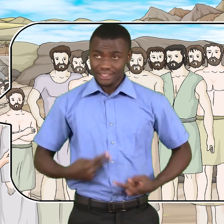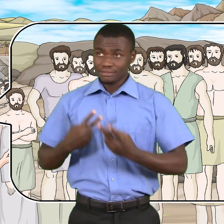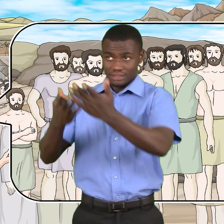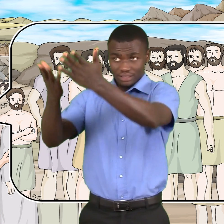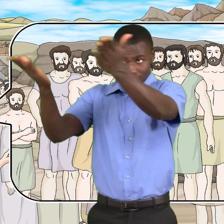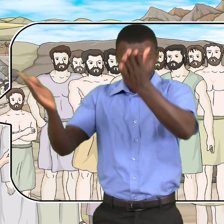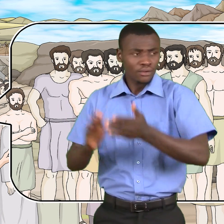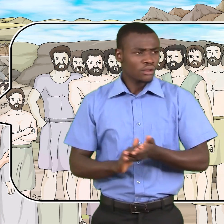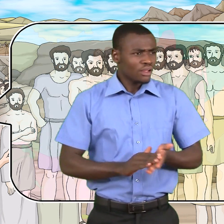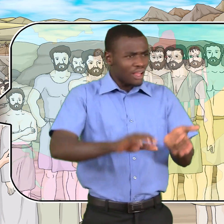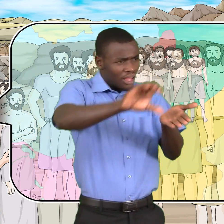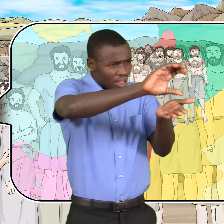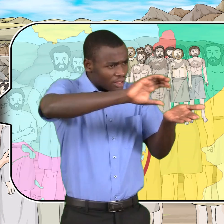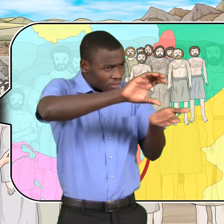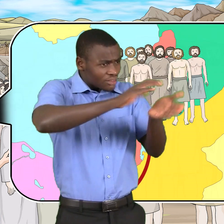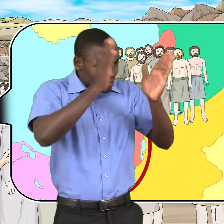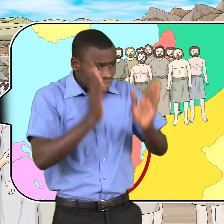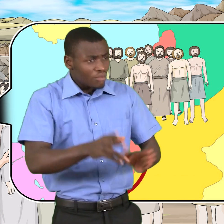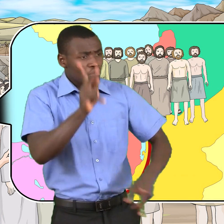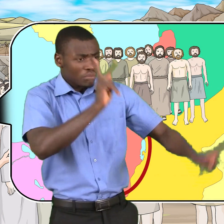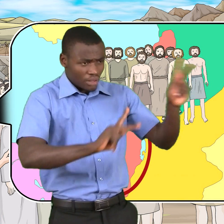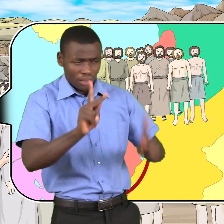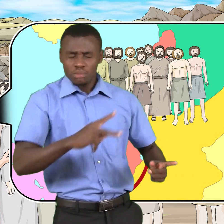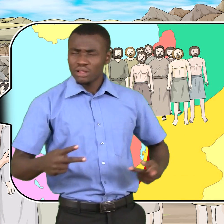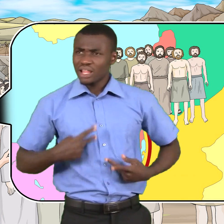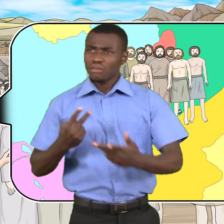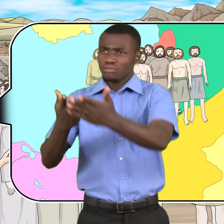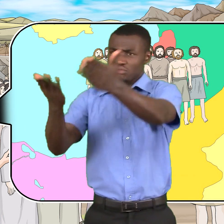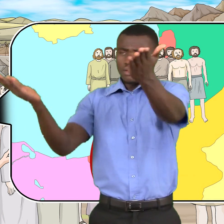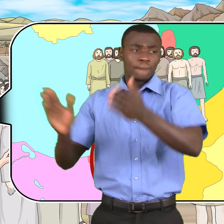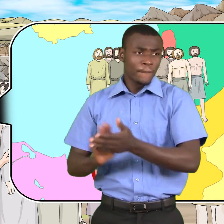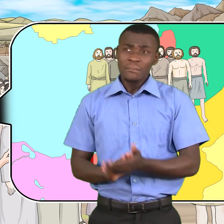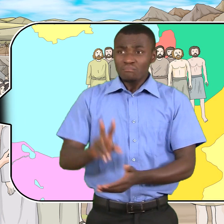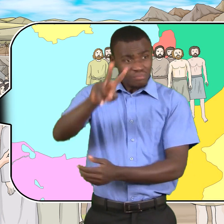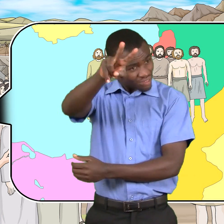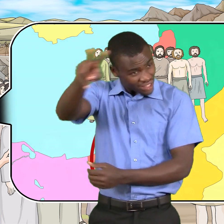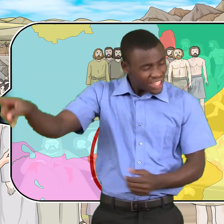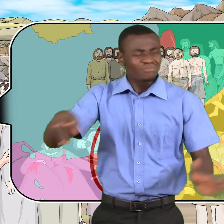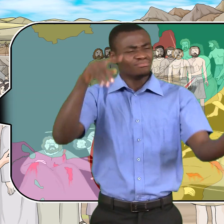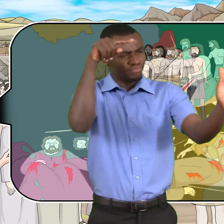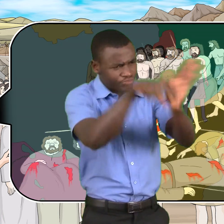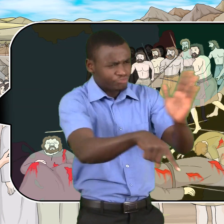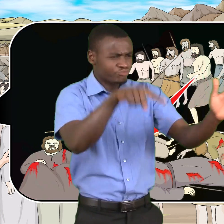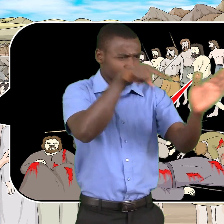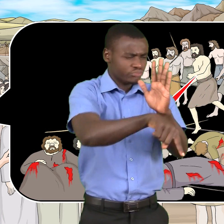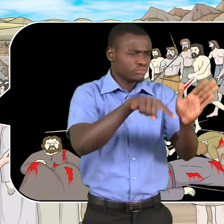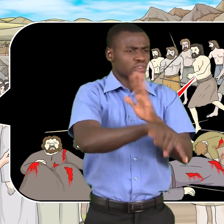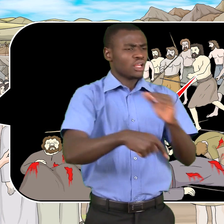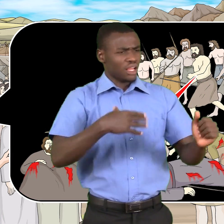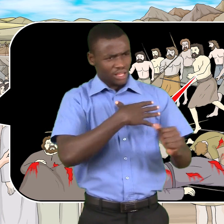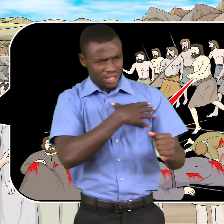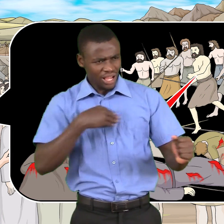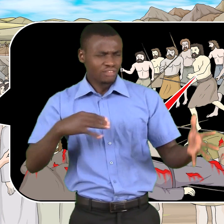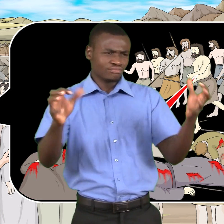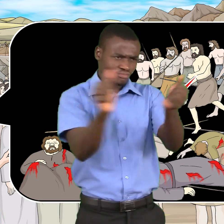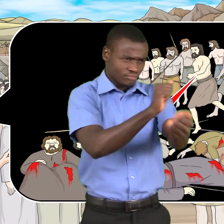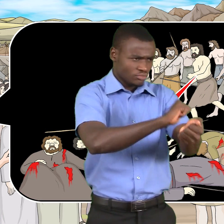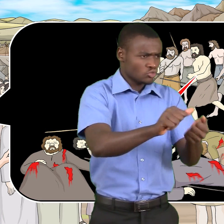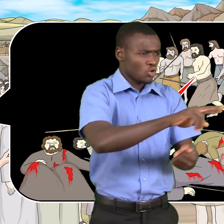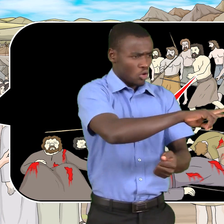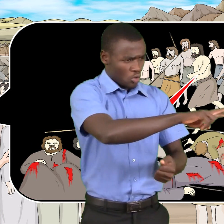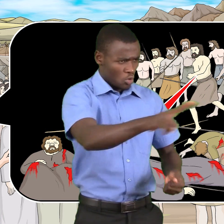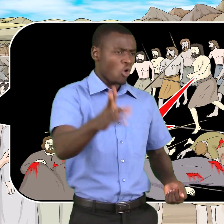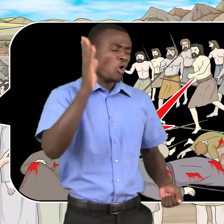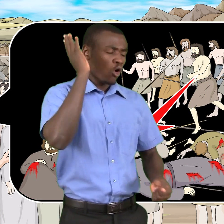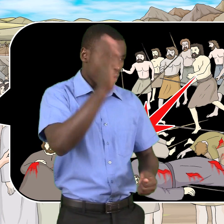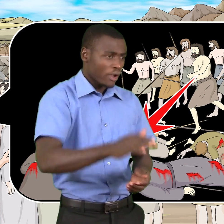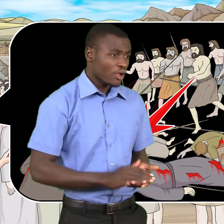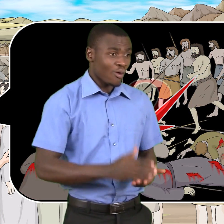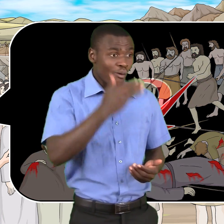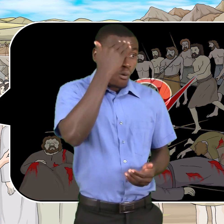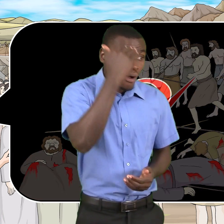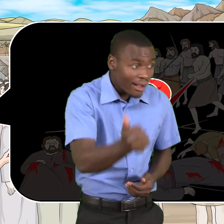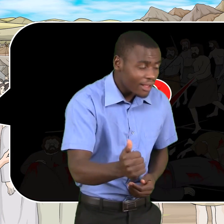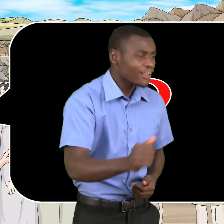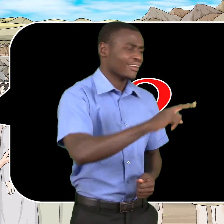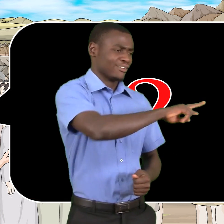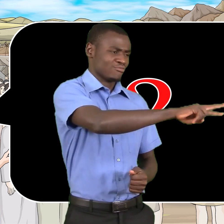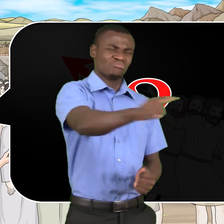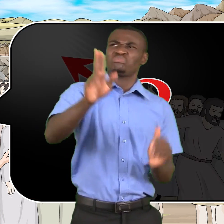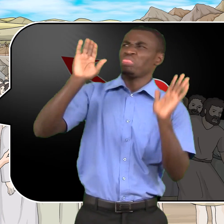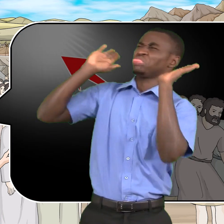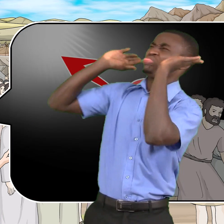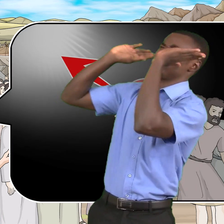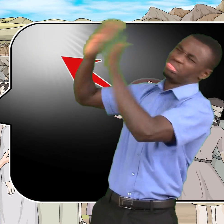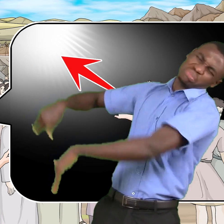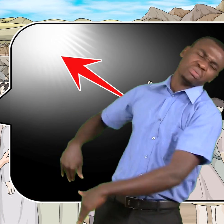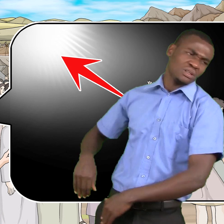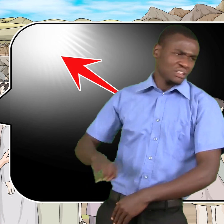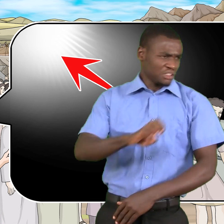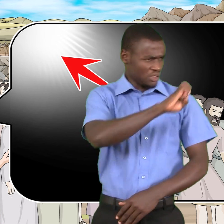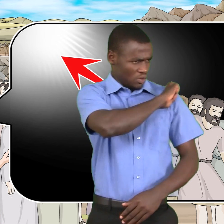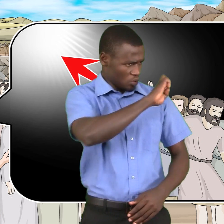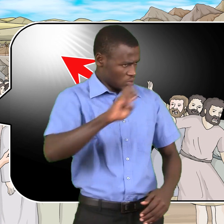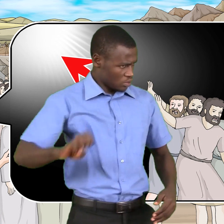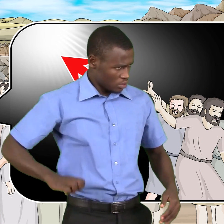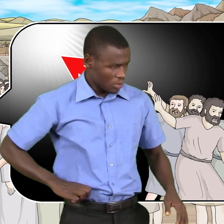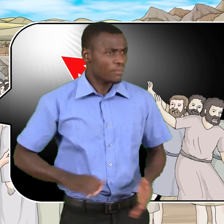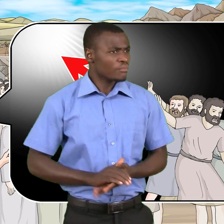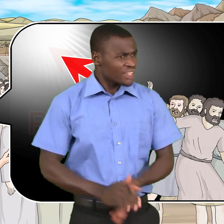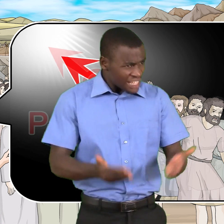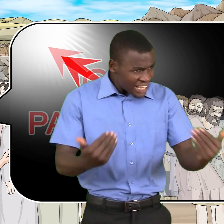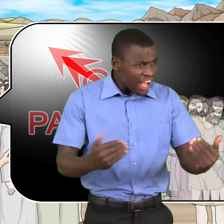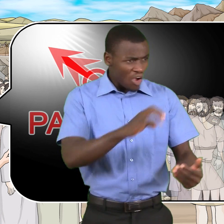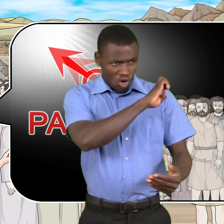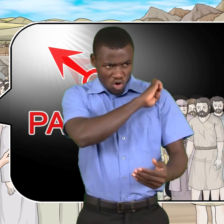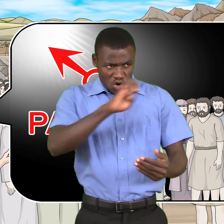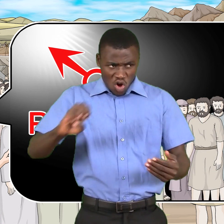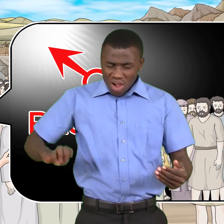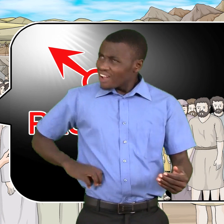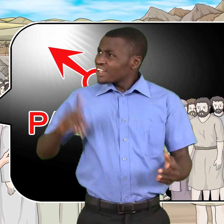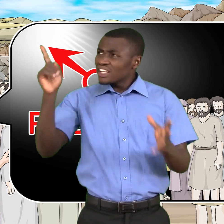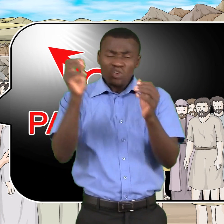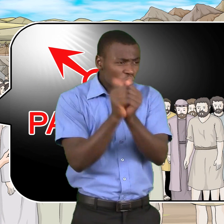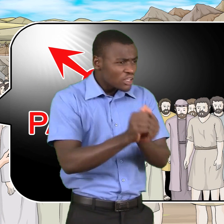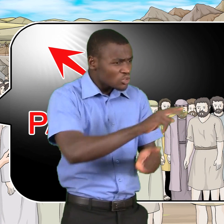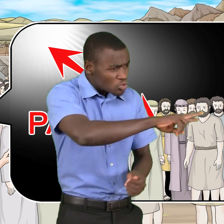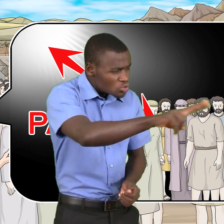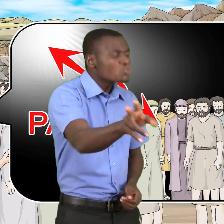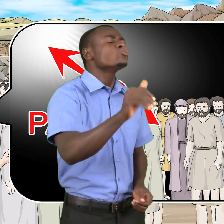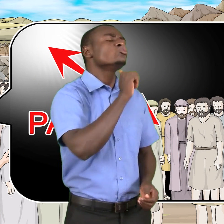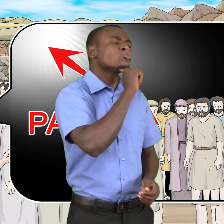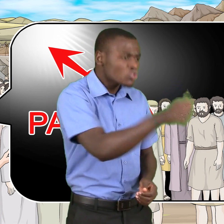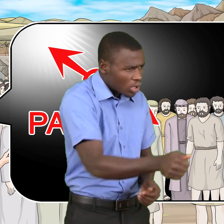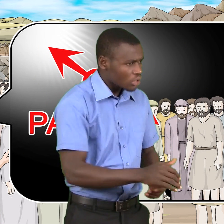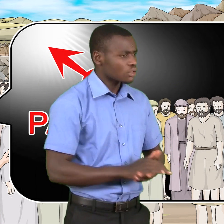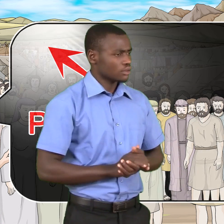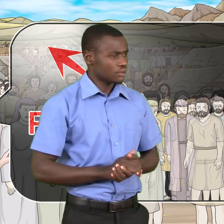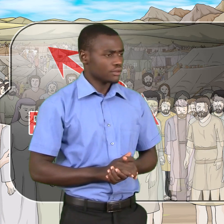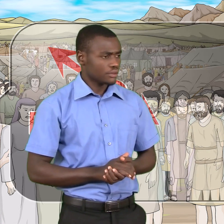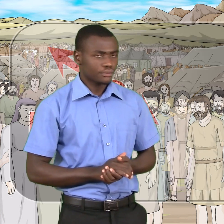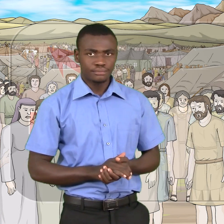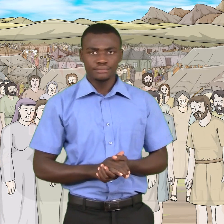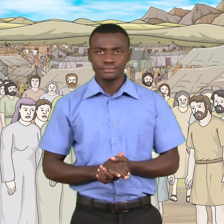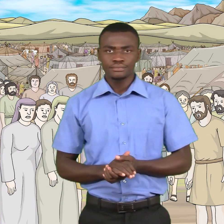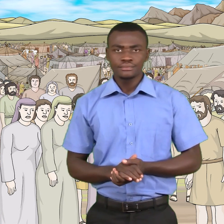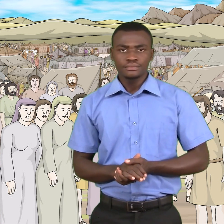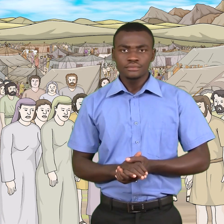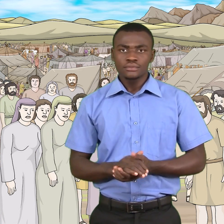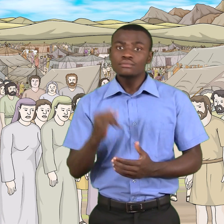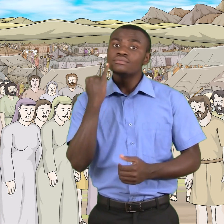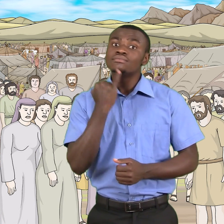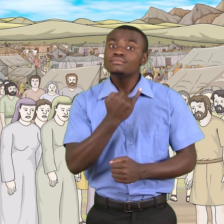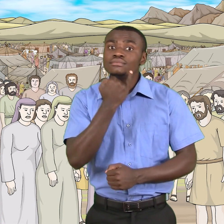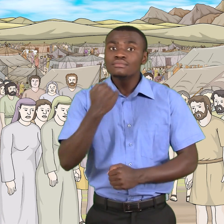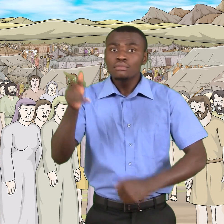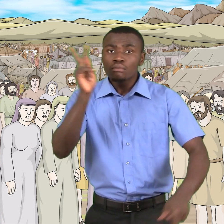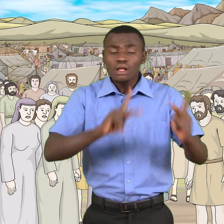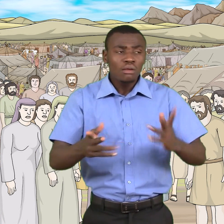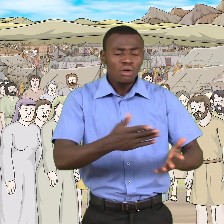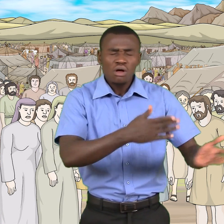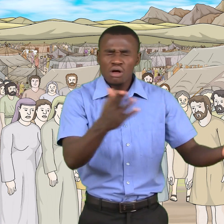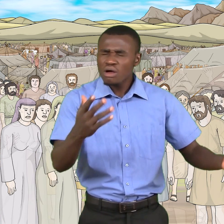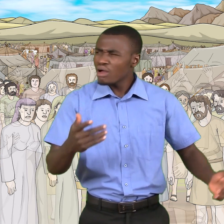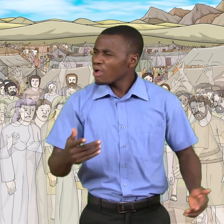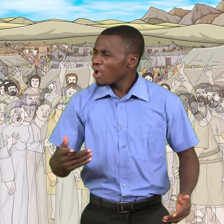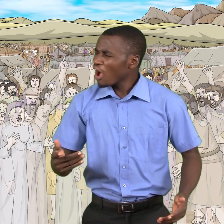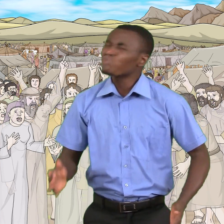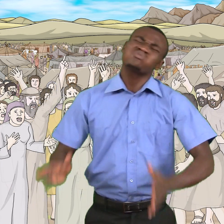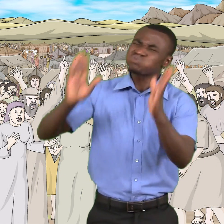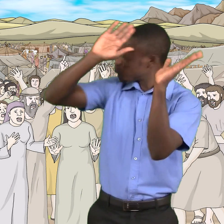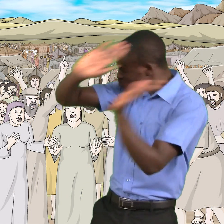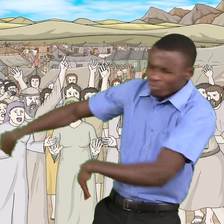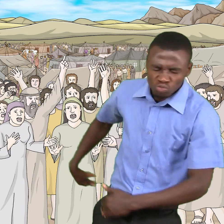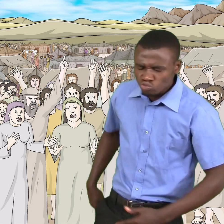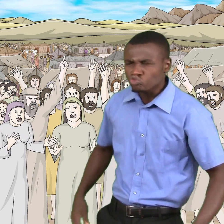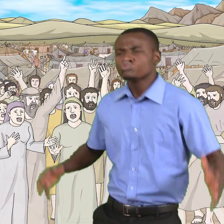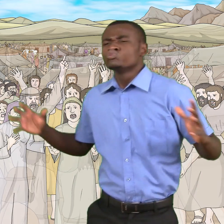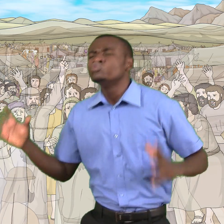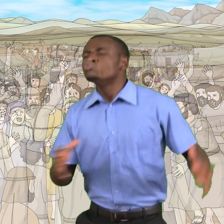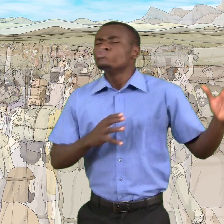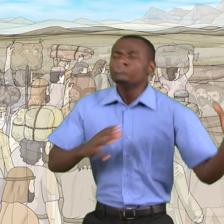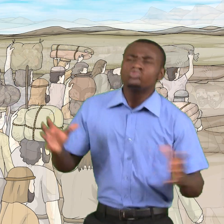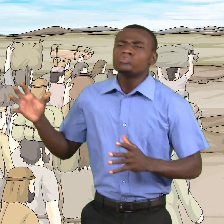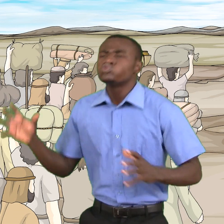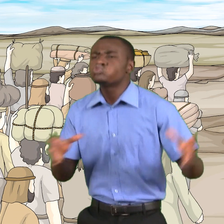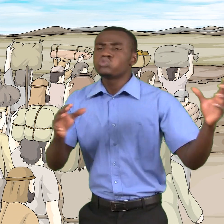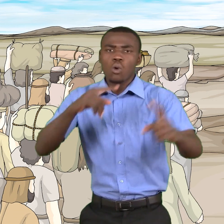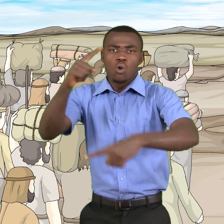For there the Amalekites and Canaanites will face you, and you will fall by the sword. Because you have turned away from the LORD, He will not be with you.”